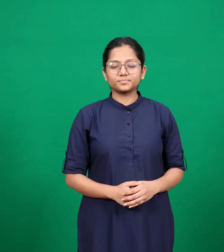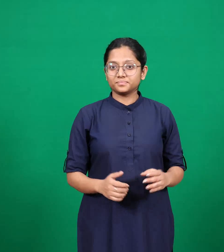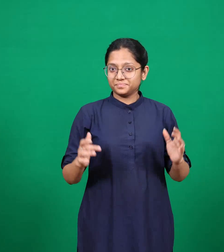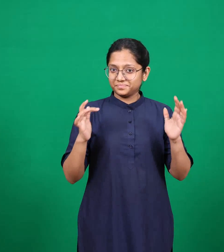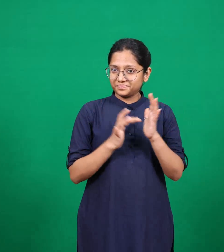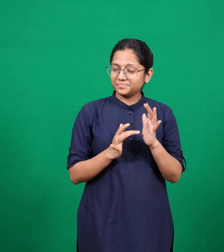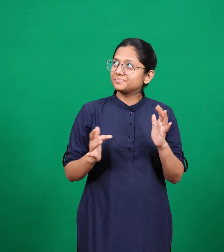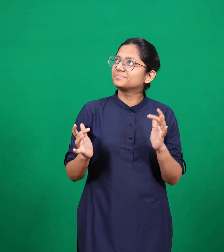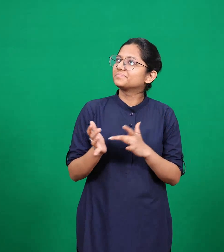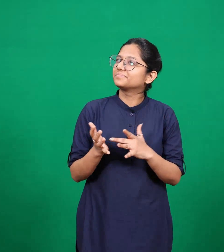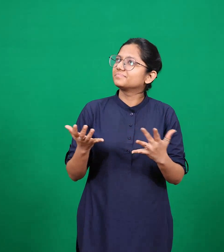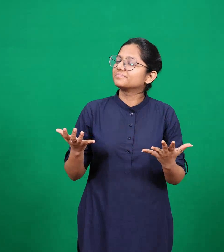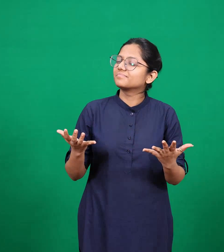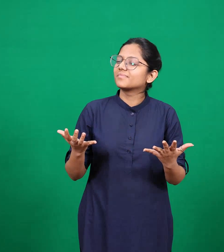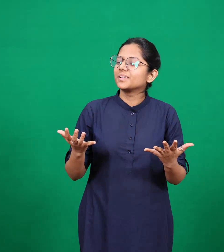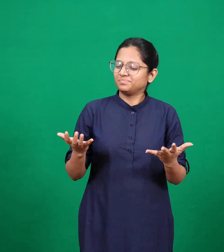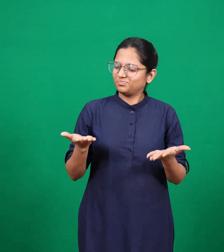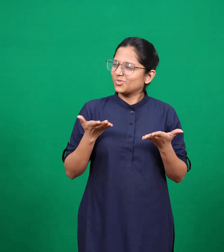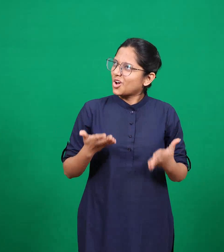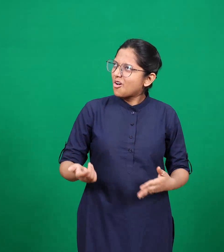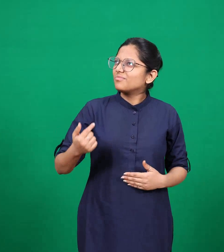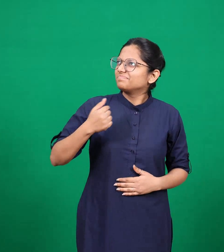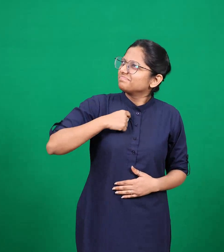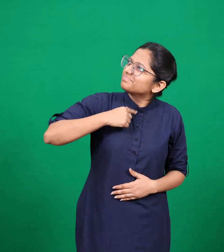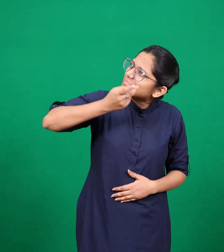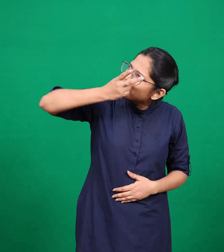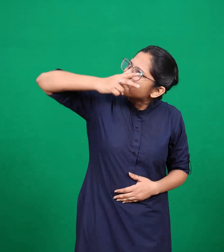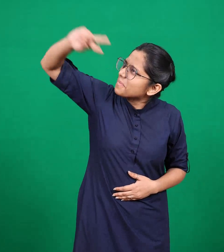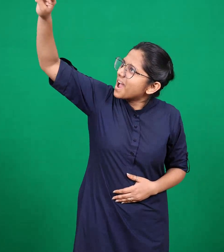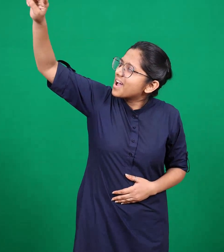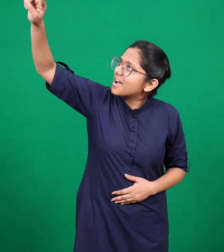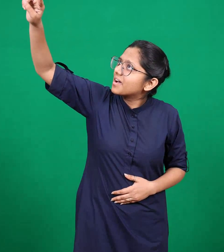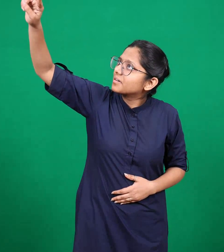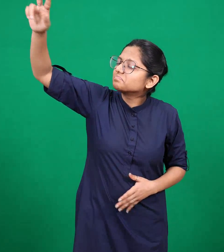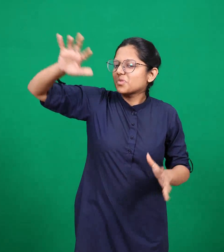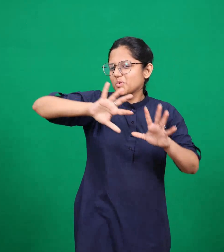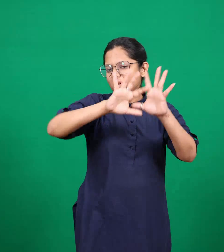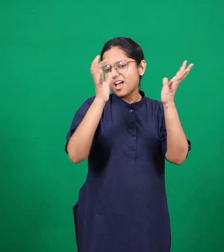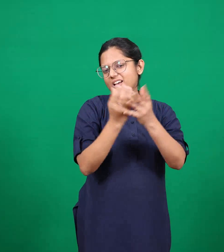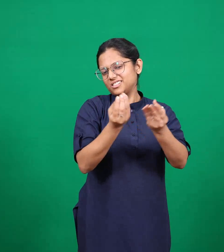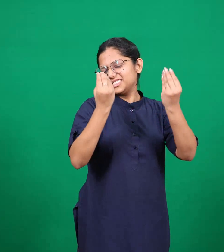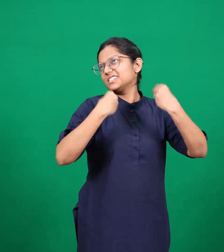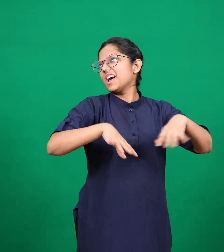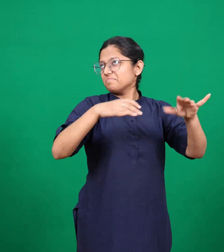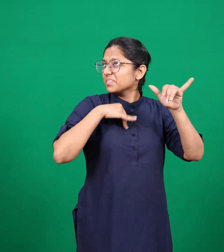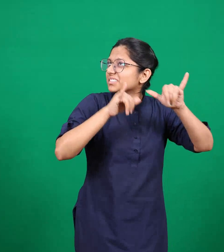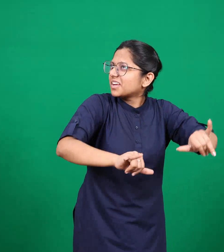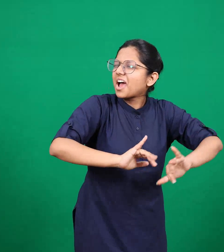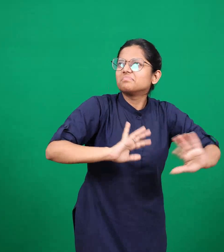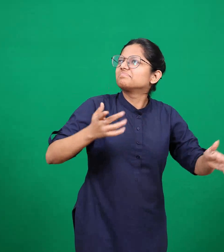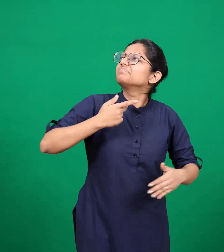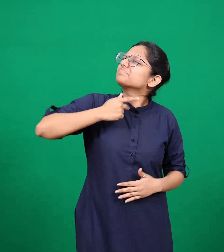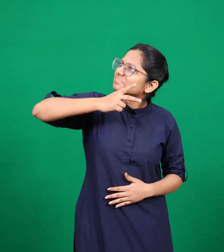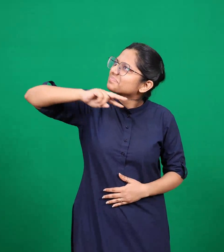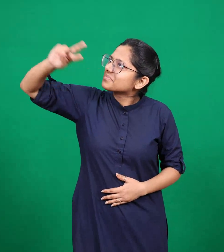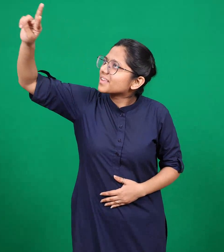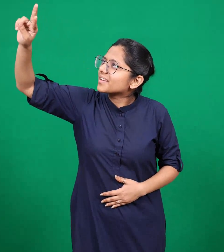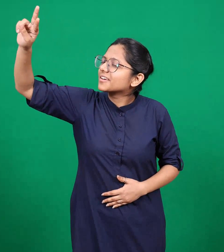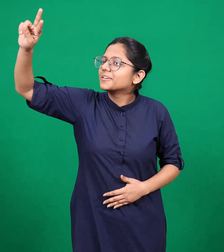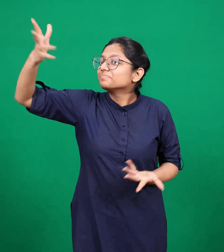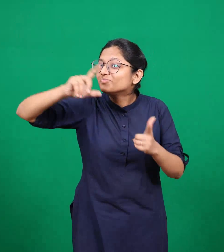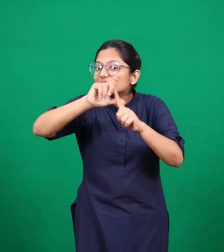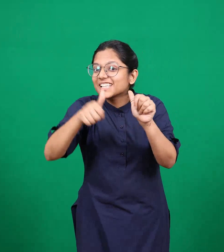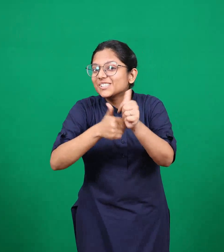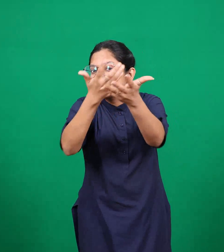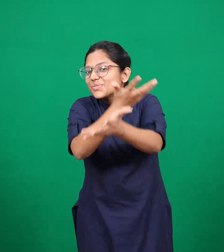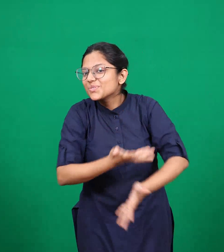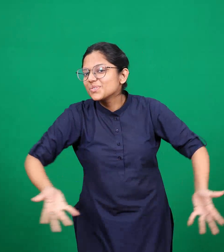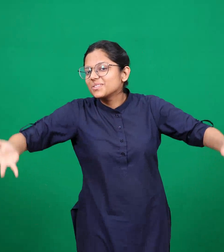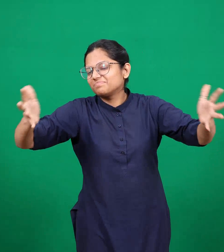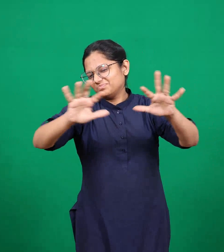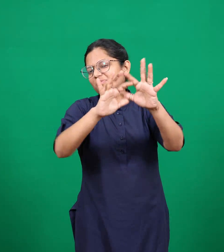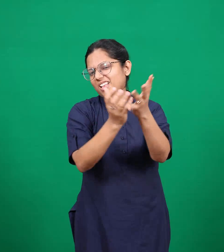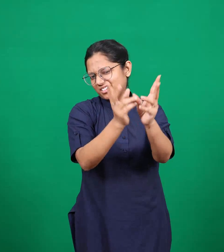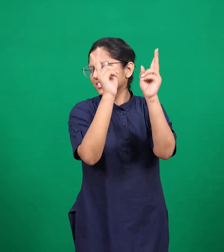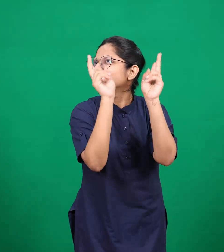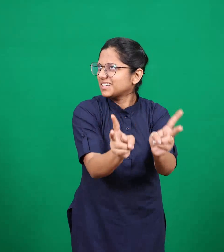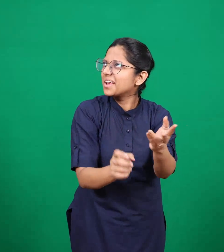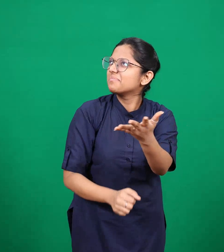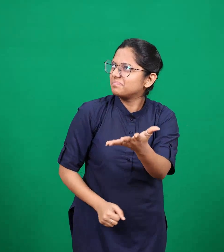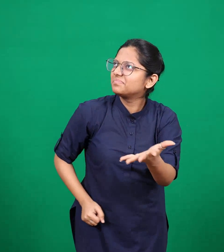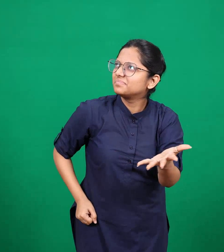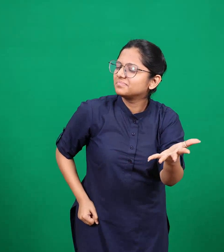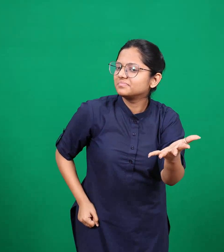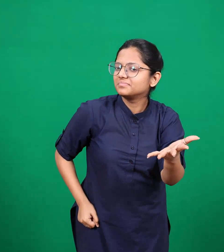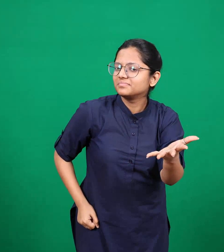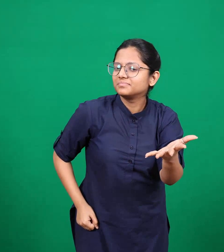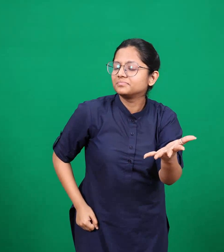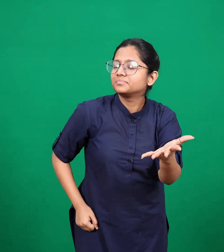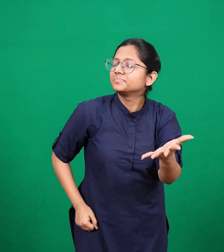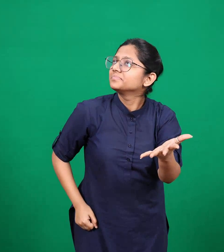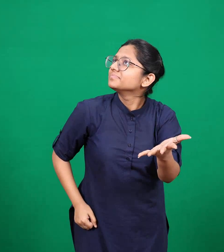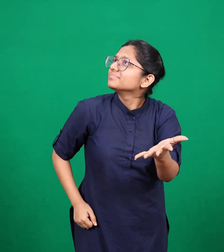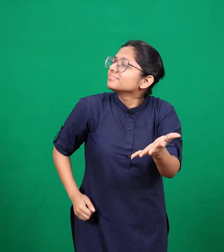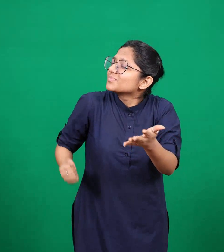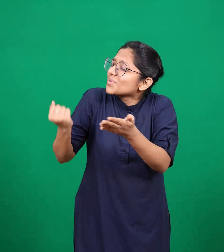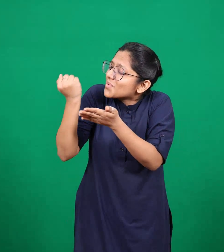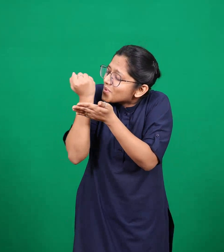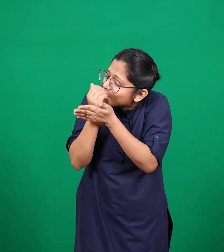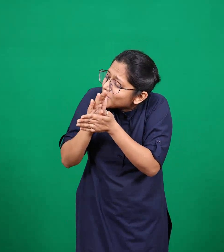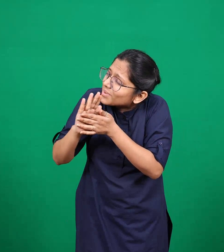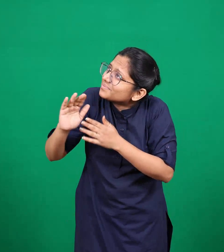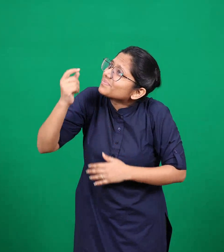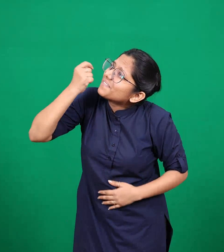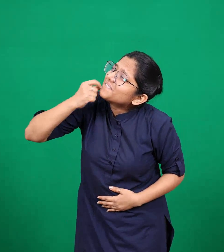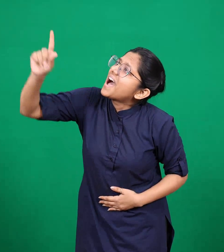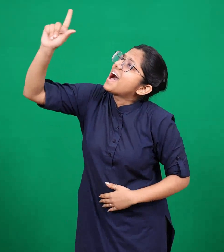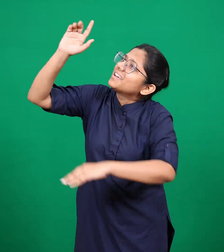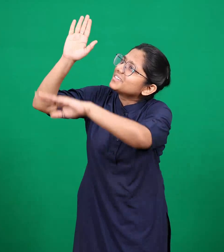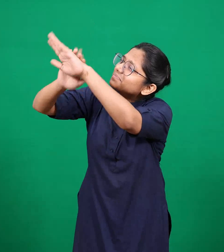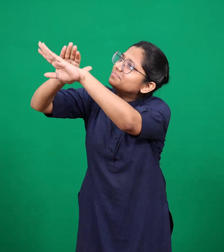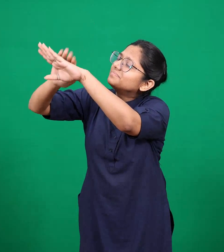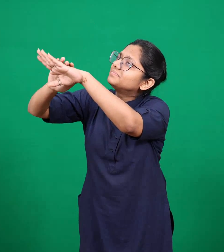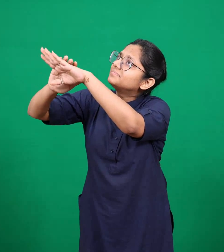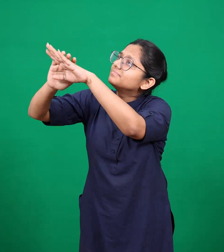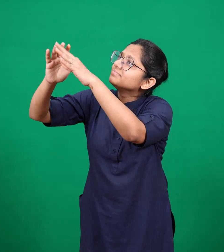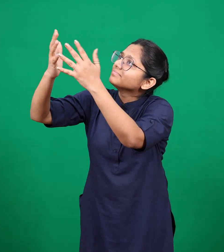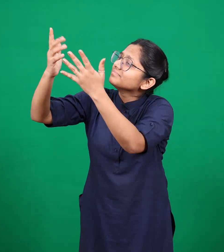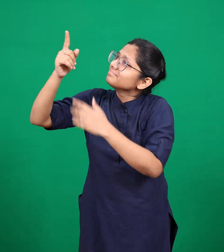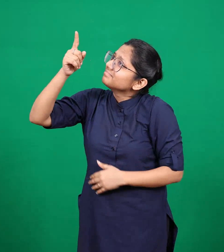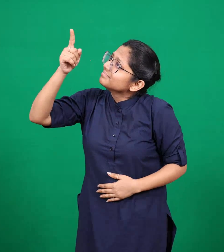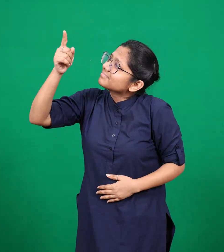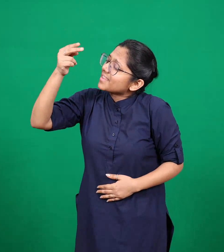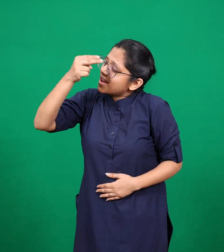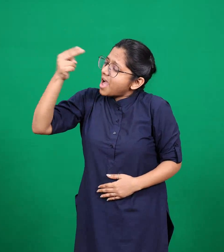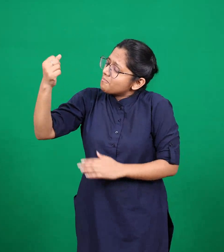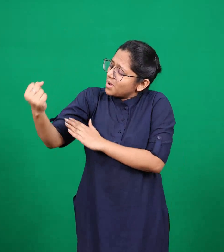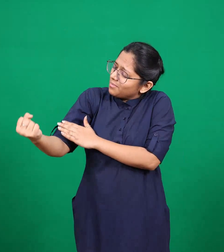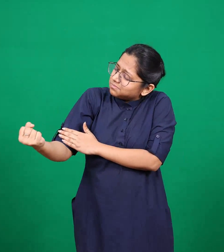I will no longer be in the world, but they are in the world, and I am coming to You.